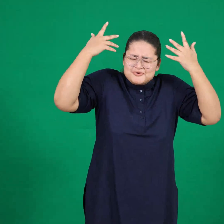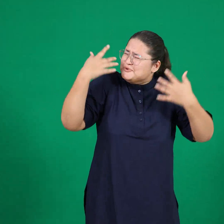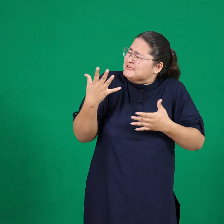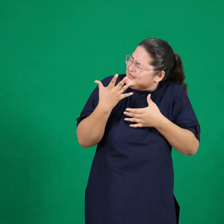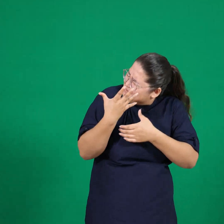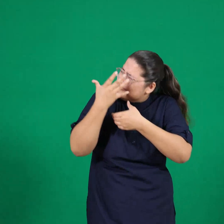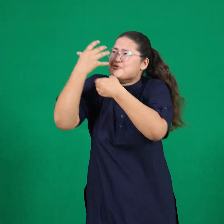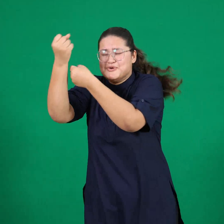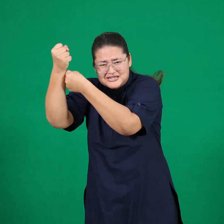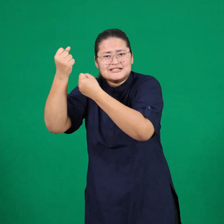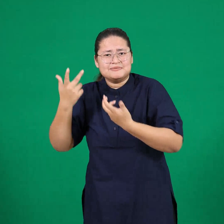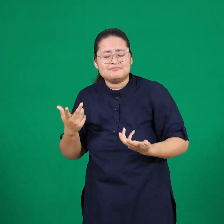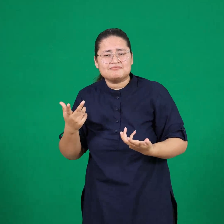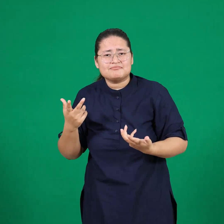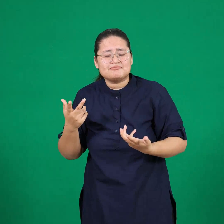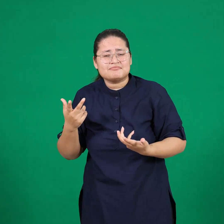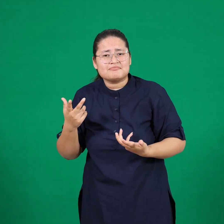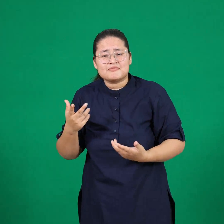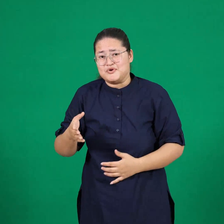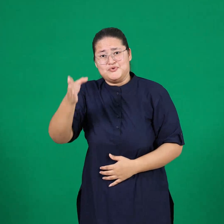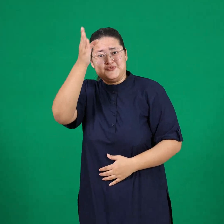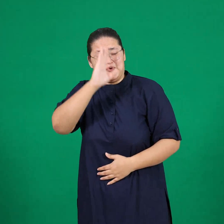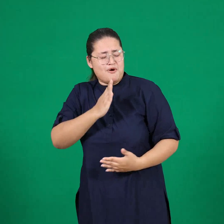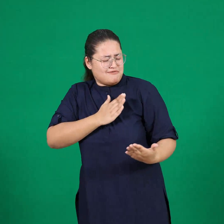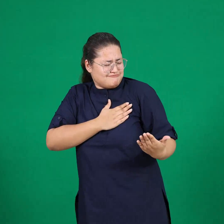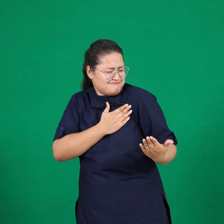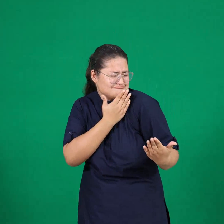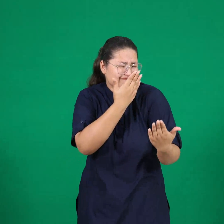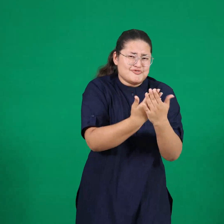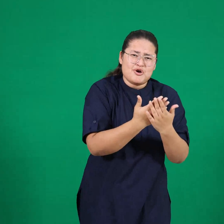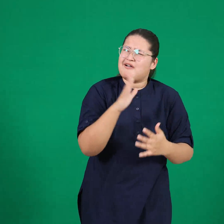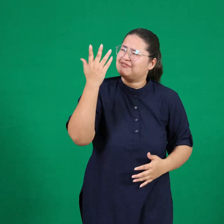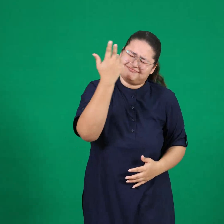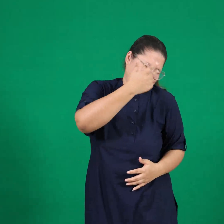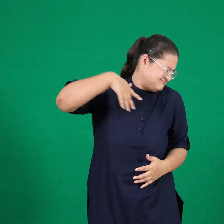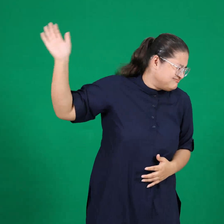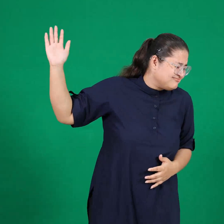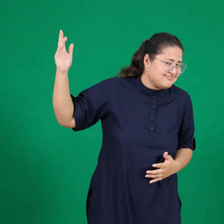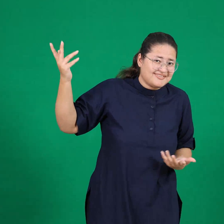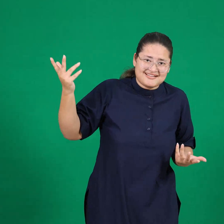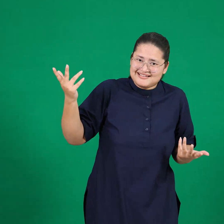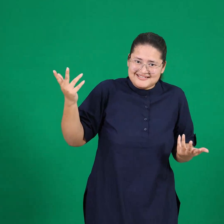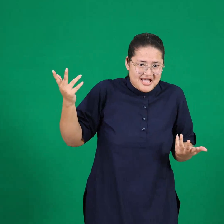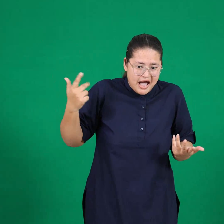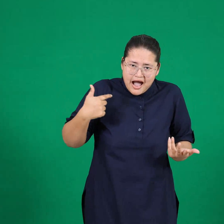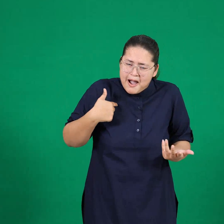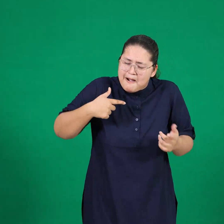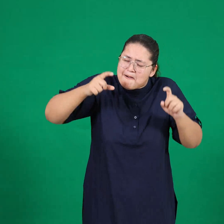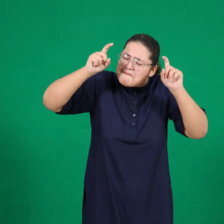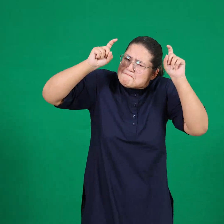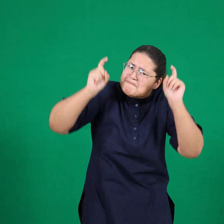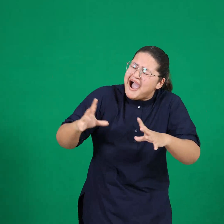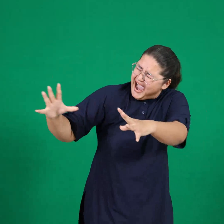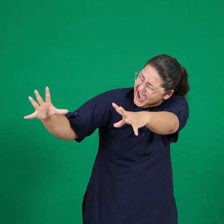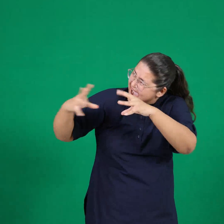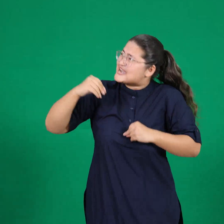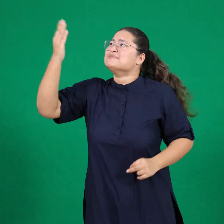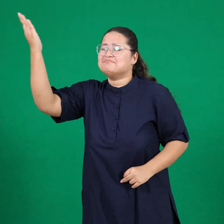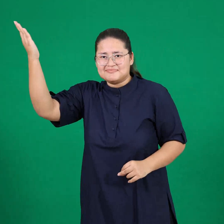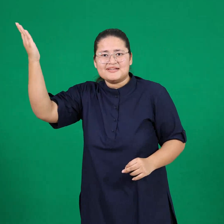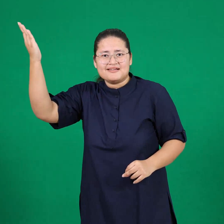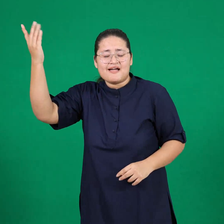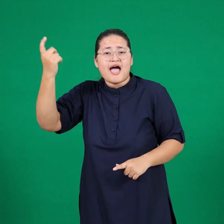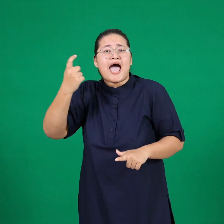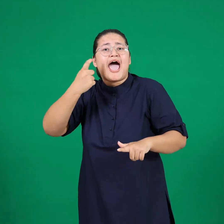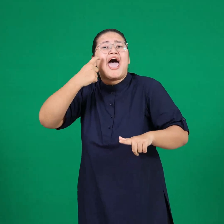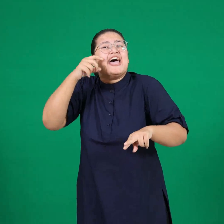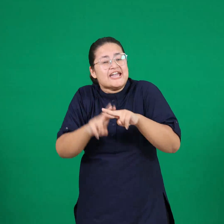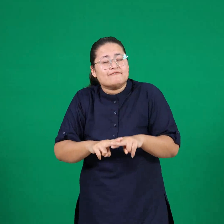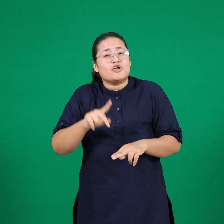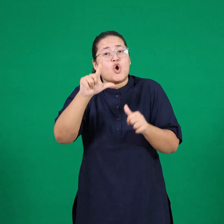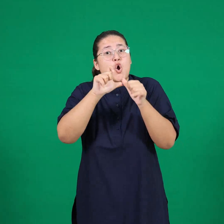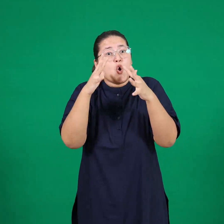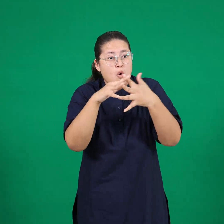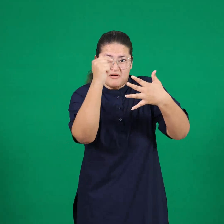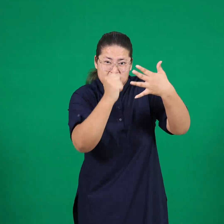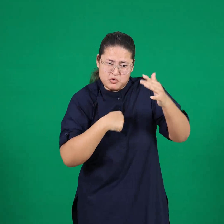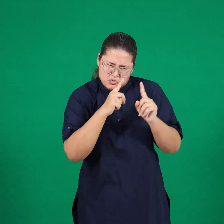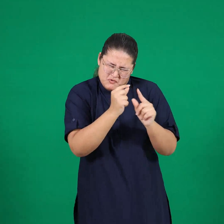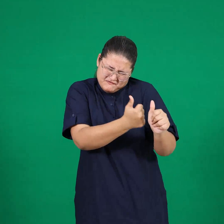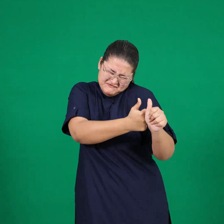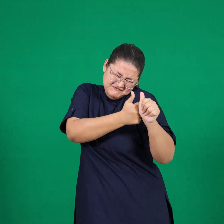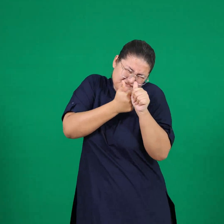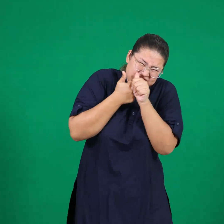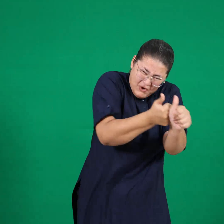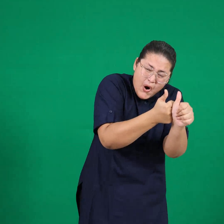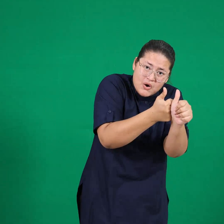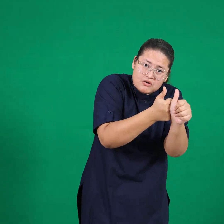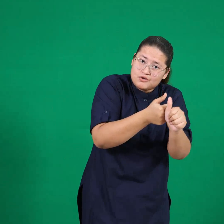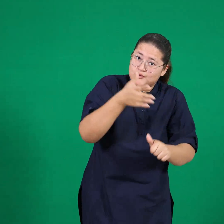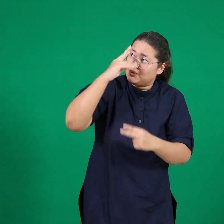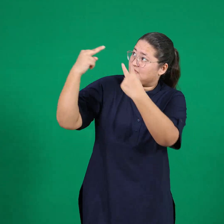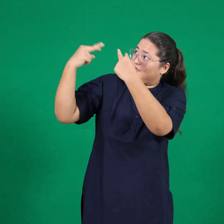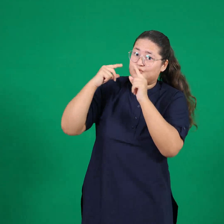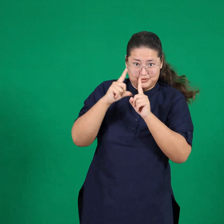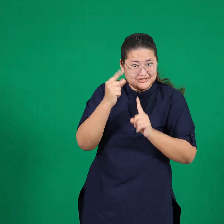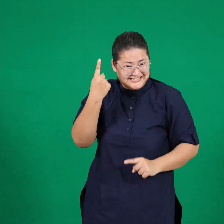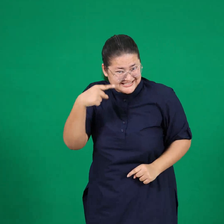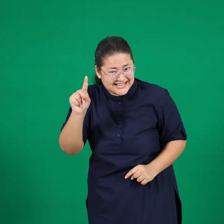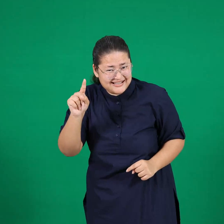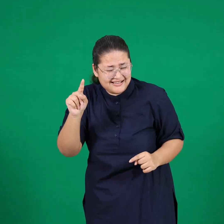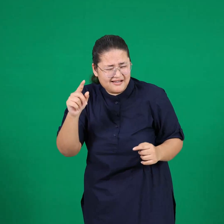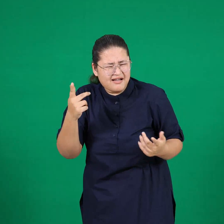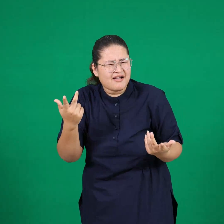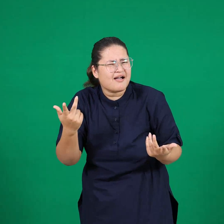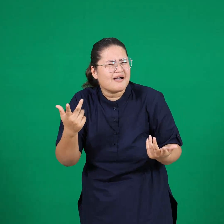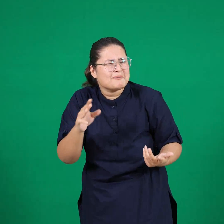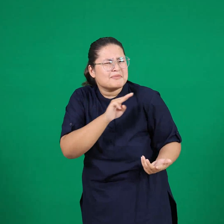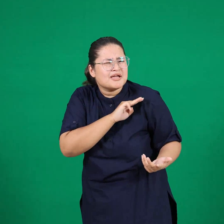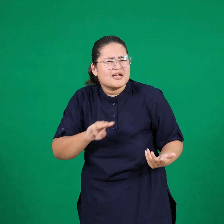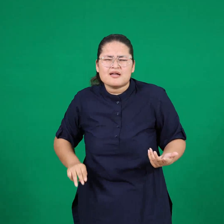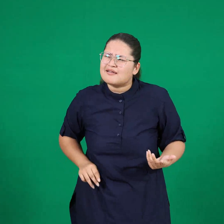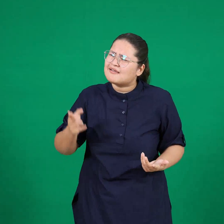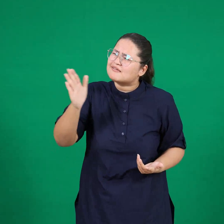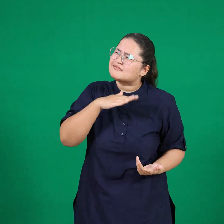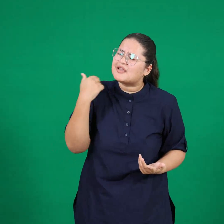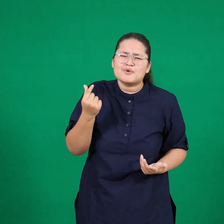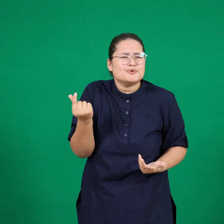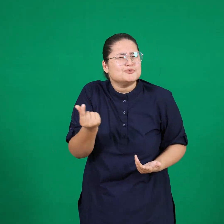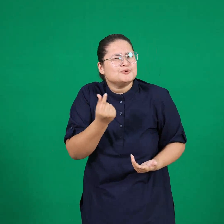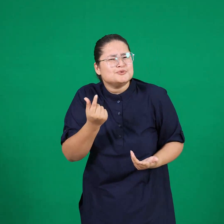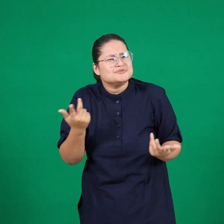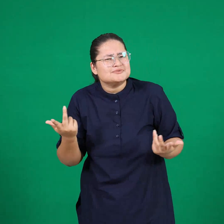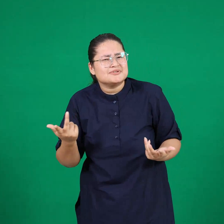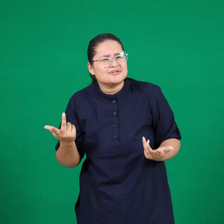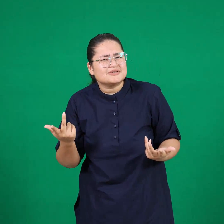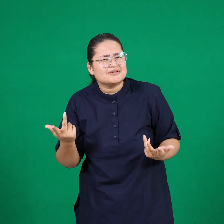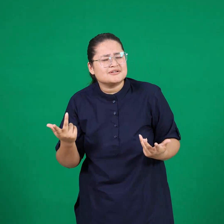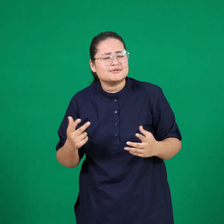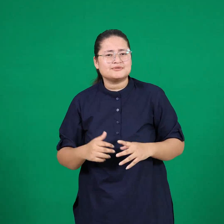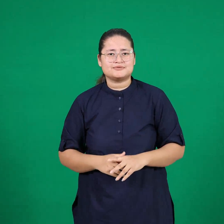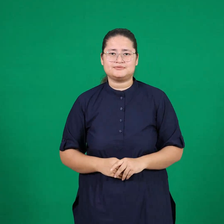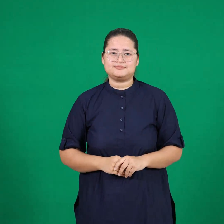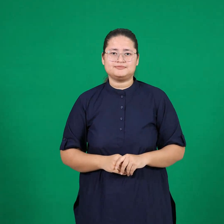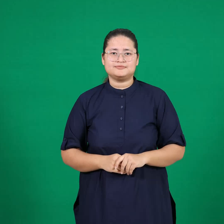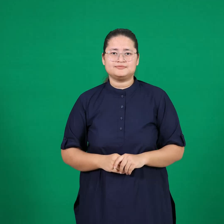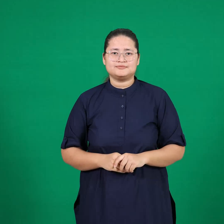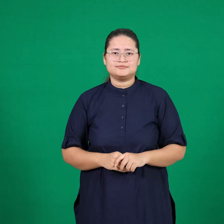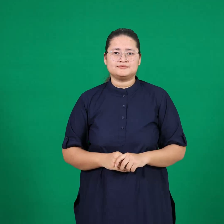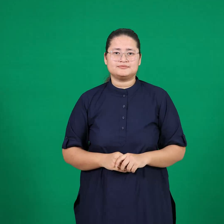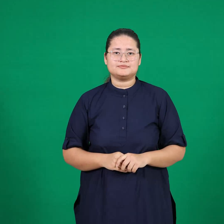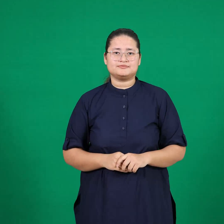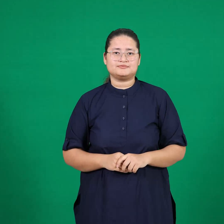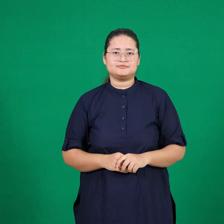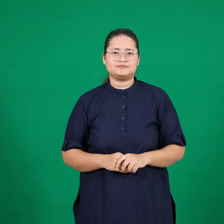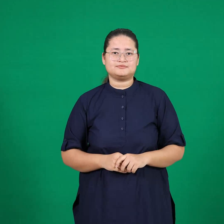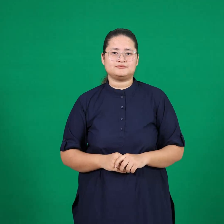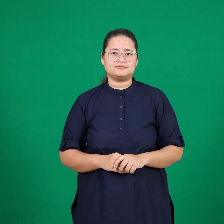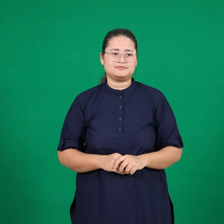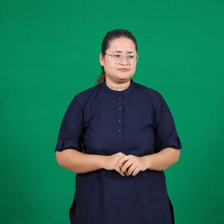I do not set aside the grace of God. For if righteousness comes through the law, Christ died for nothing.